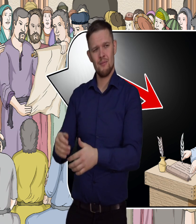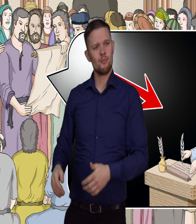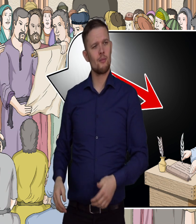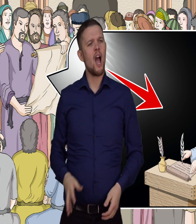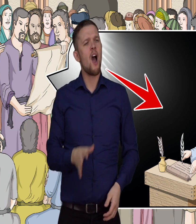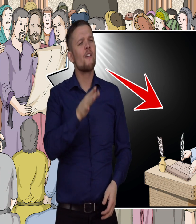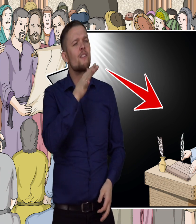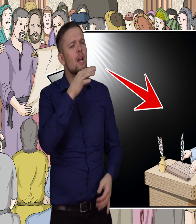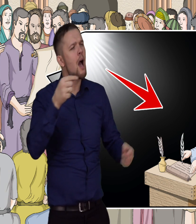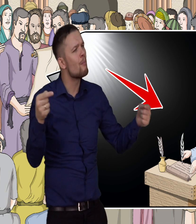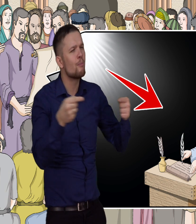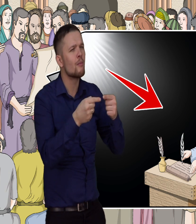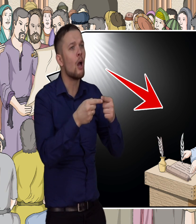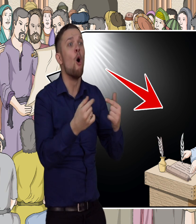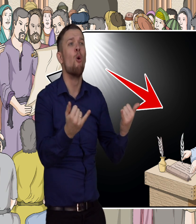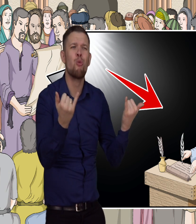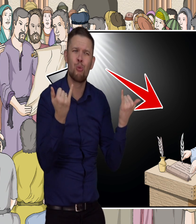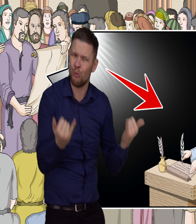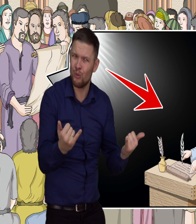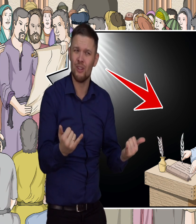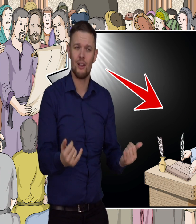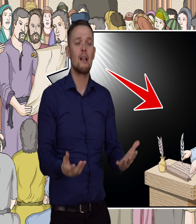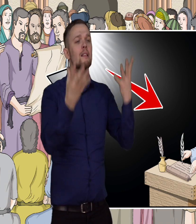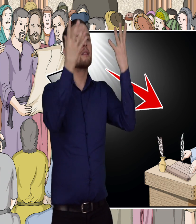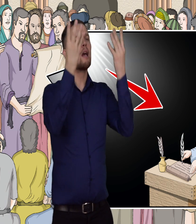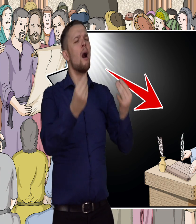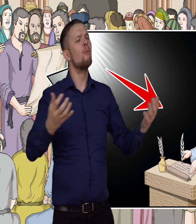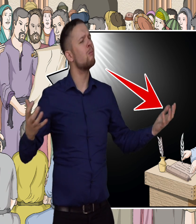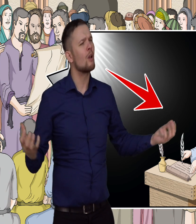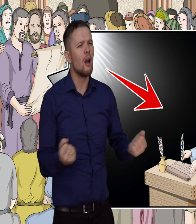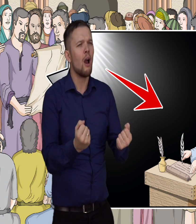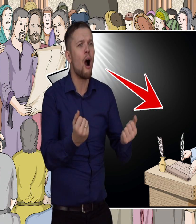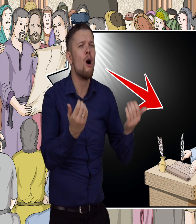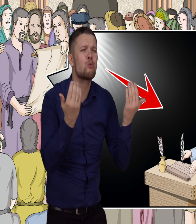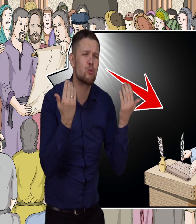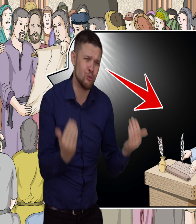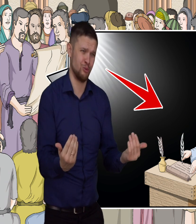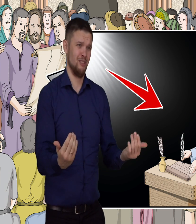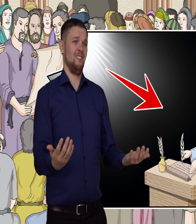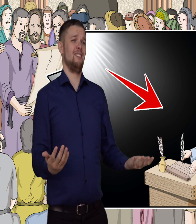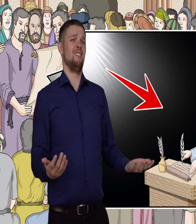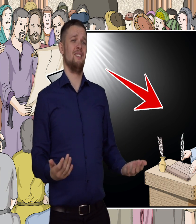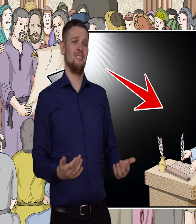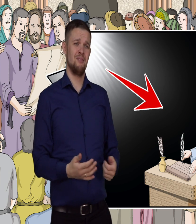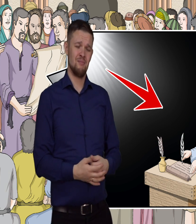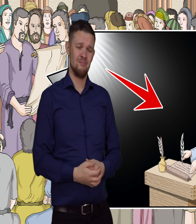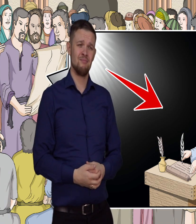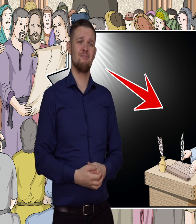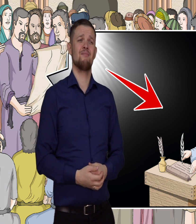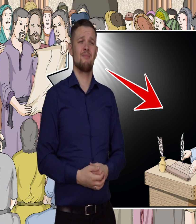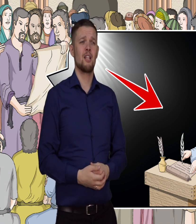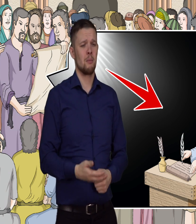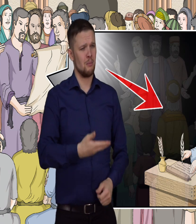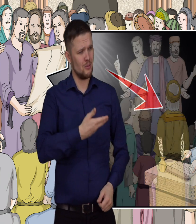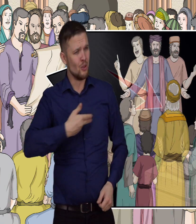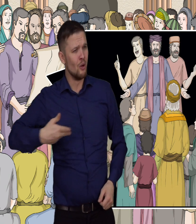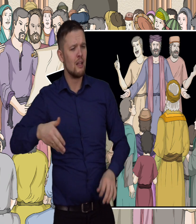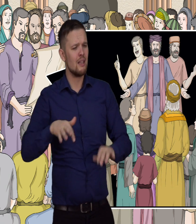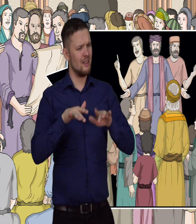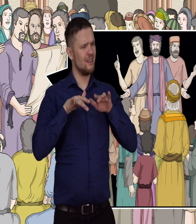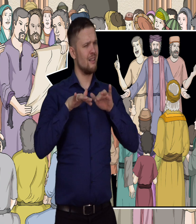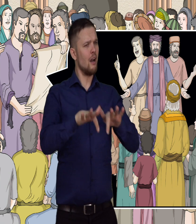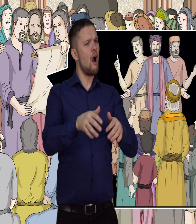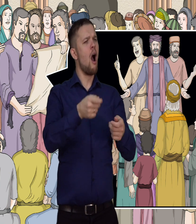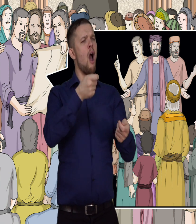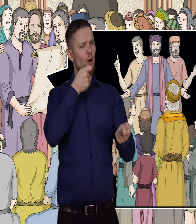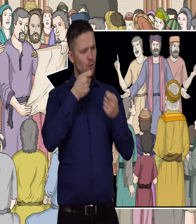now is the day of salvation!